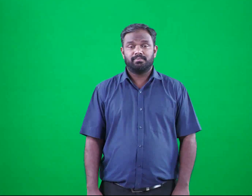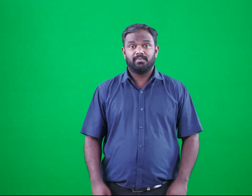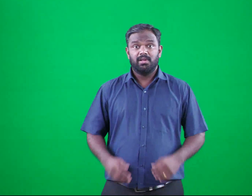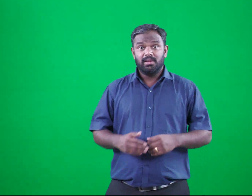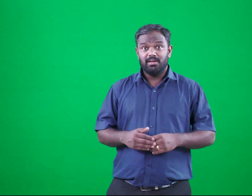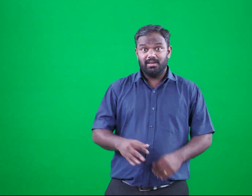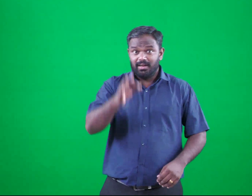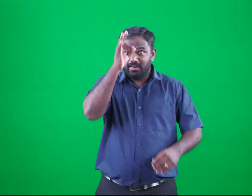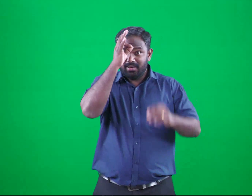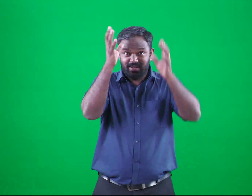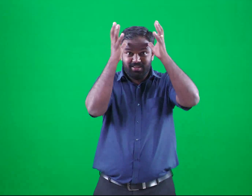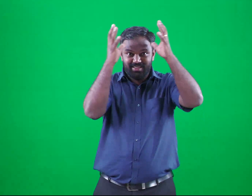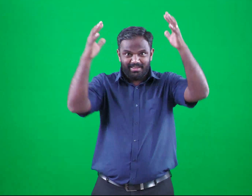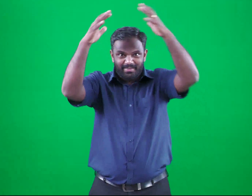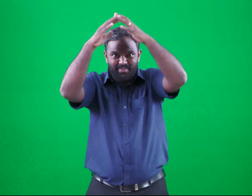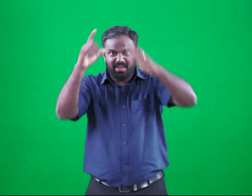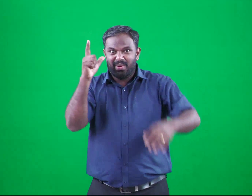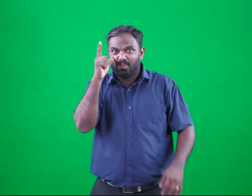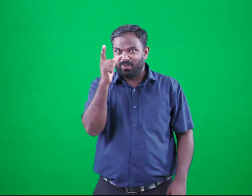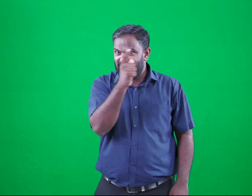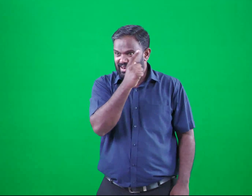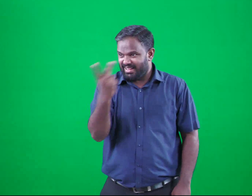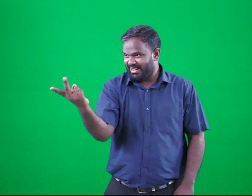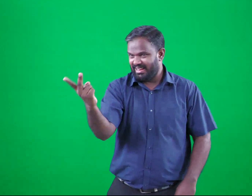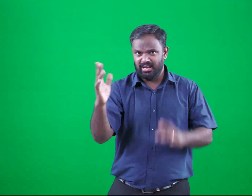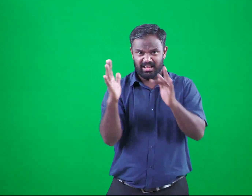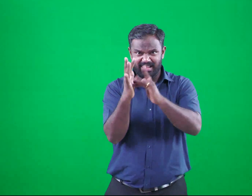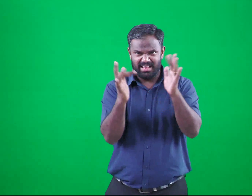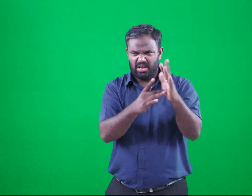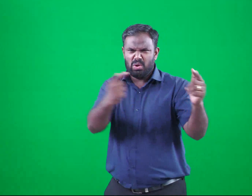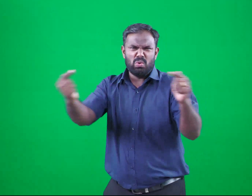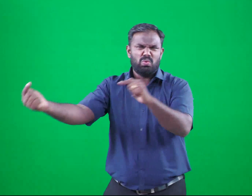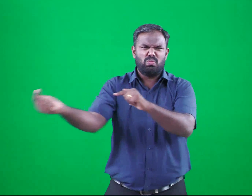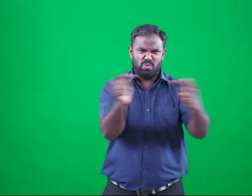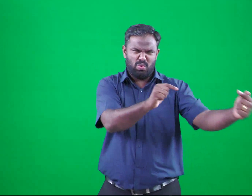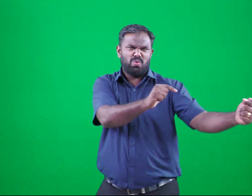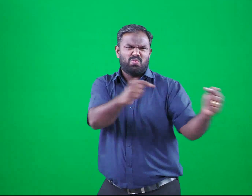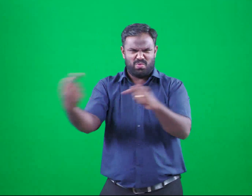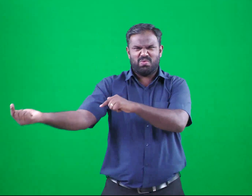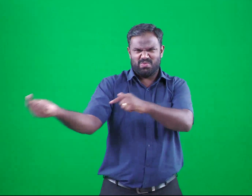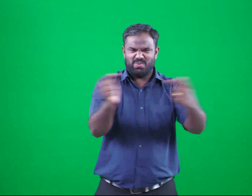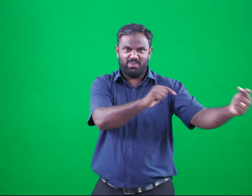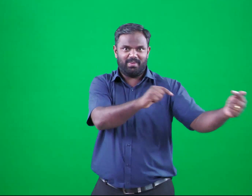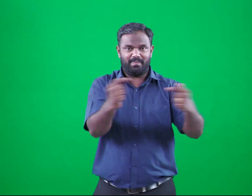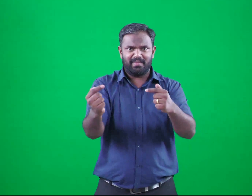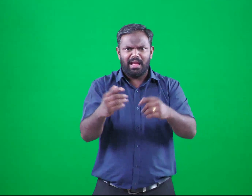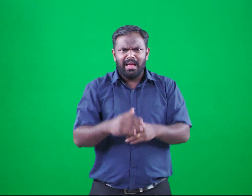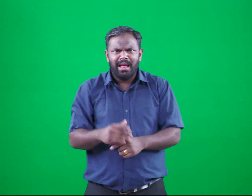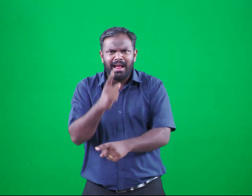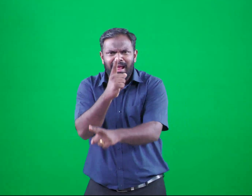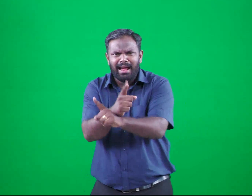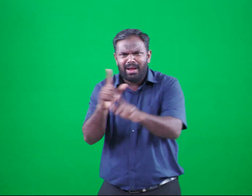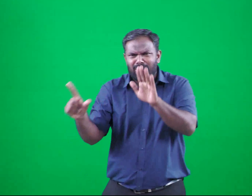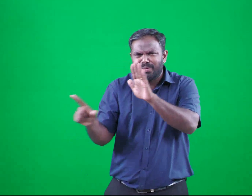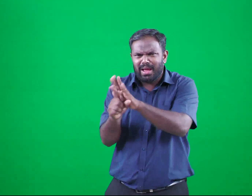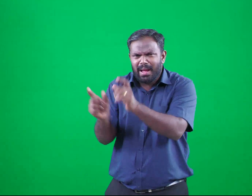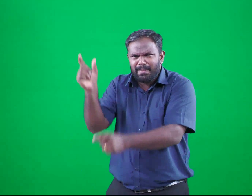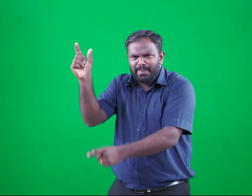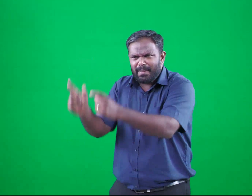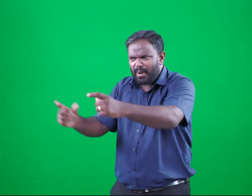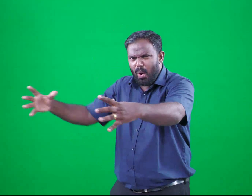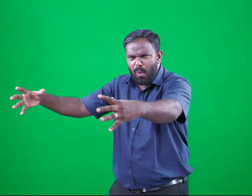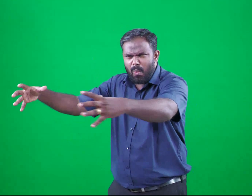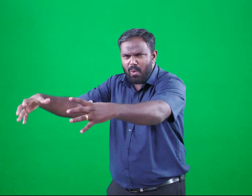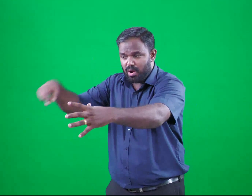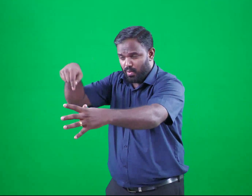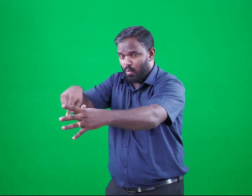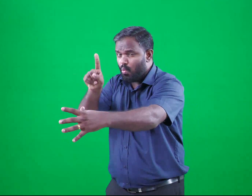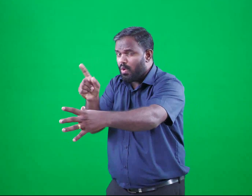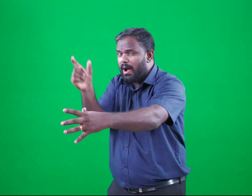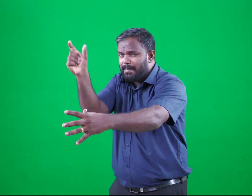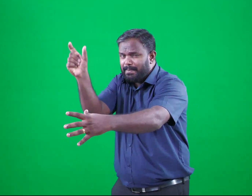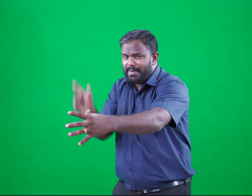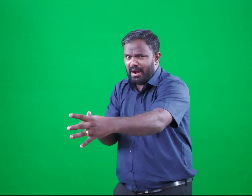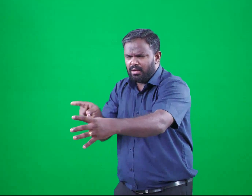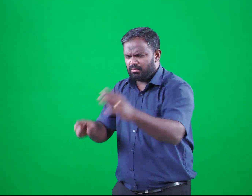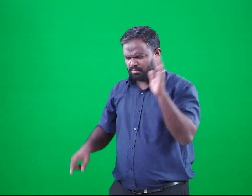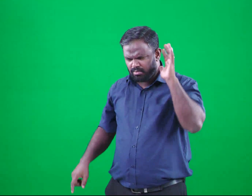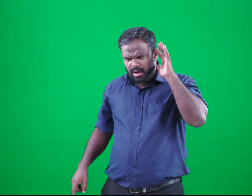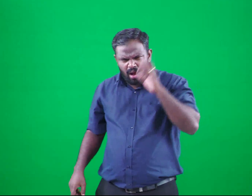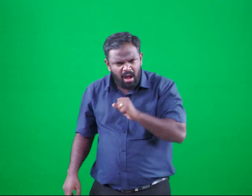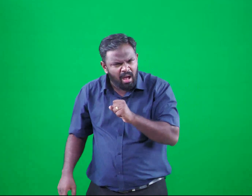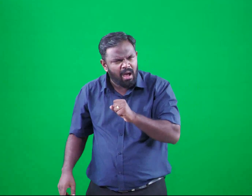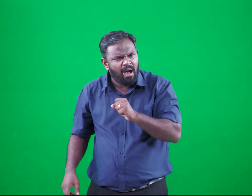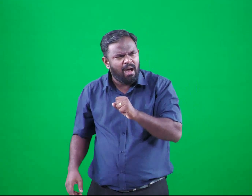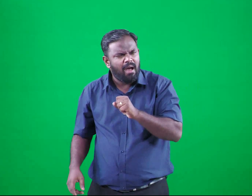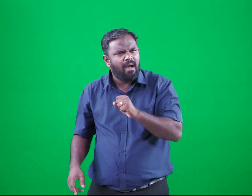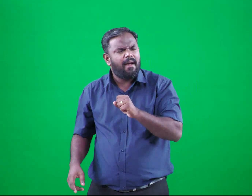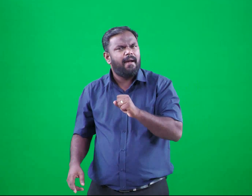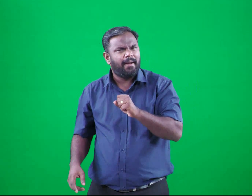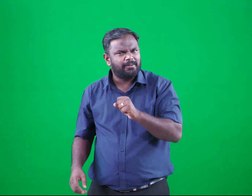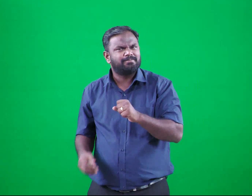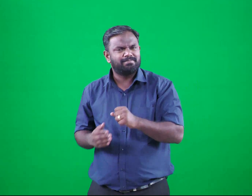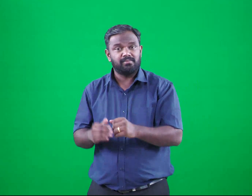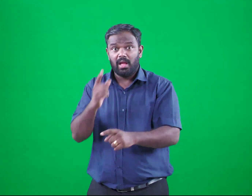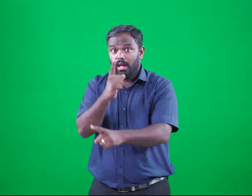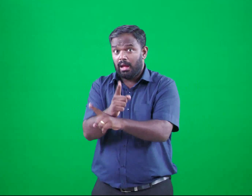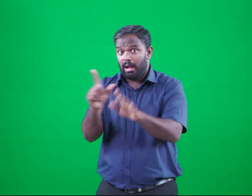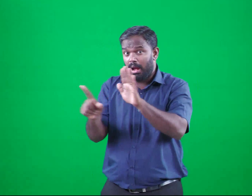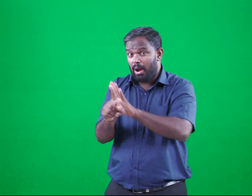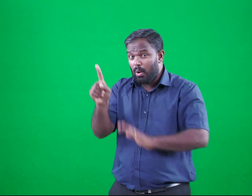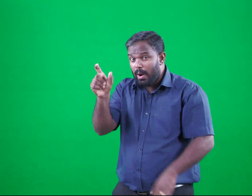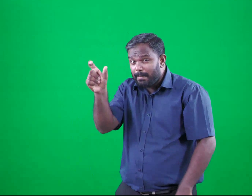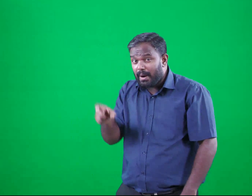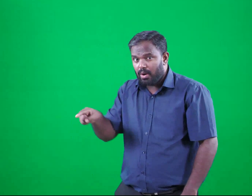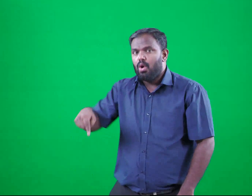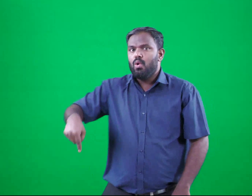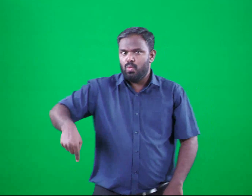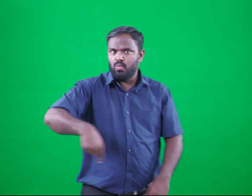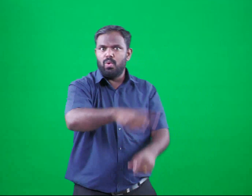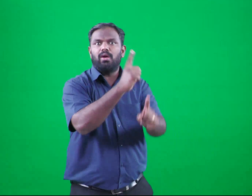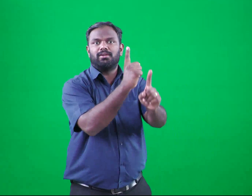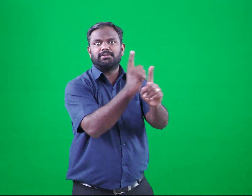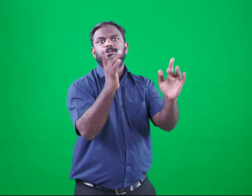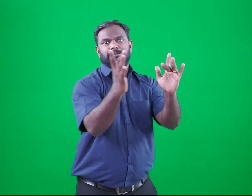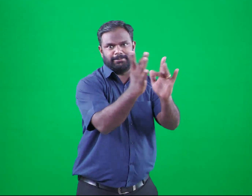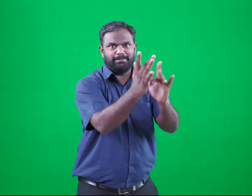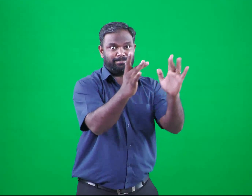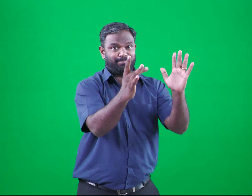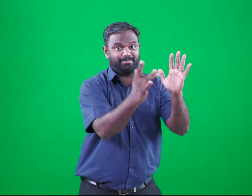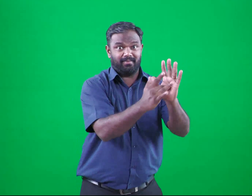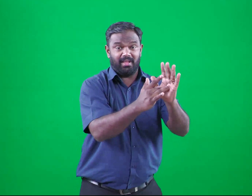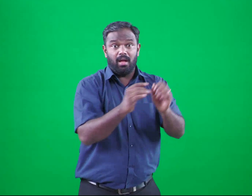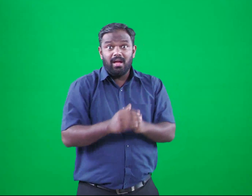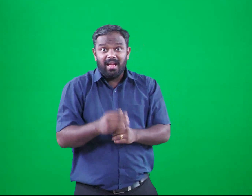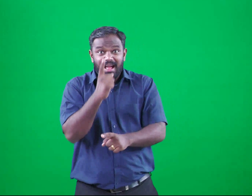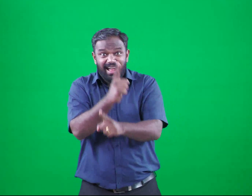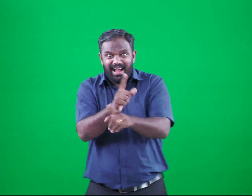Now one of the scribes had come up and heard their debate.